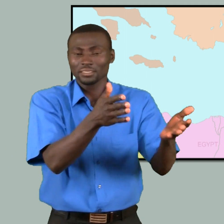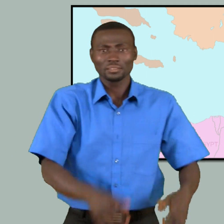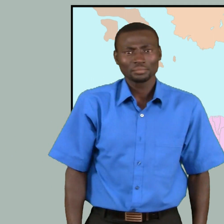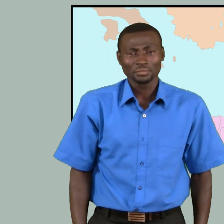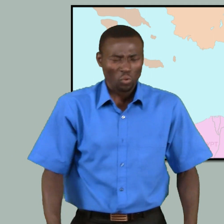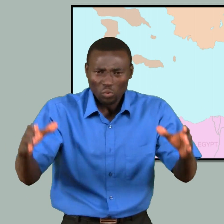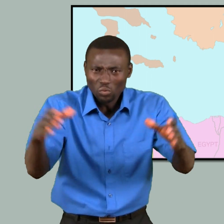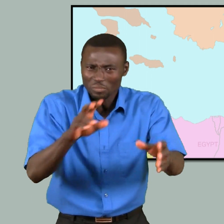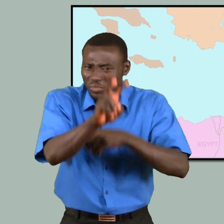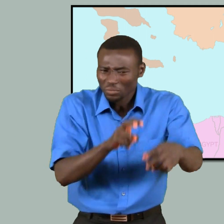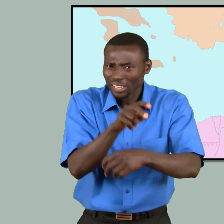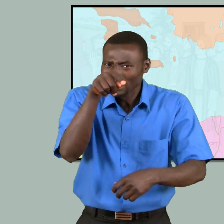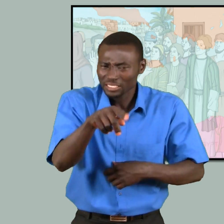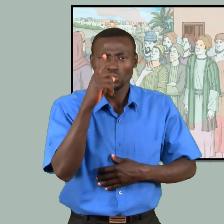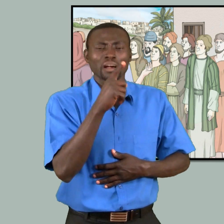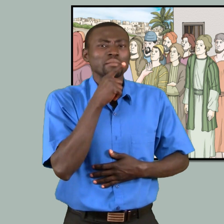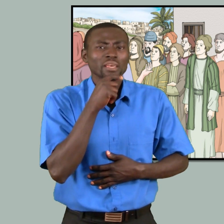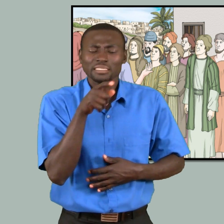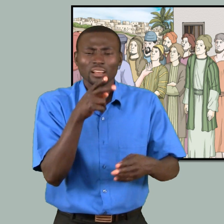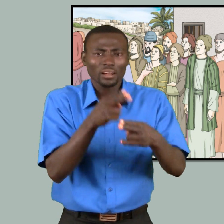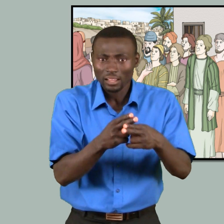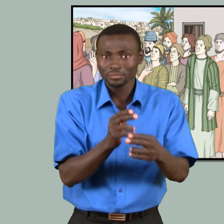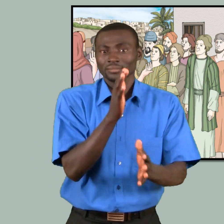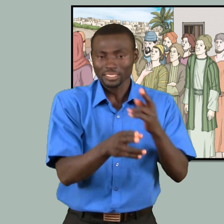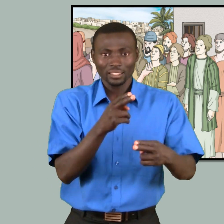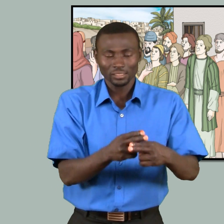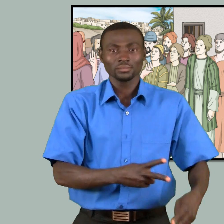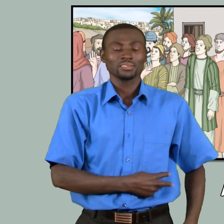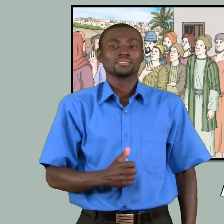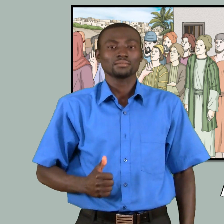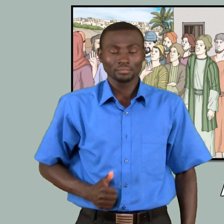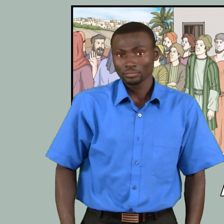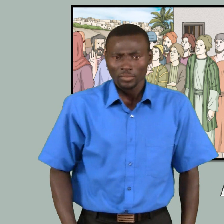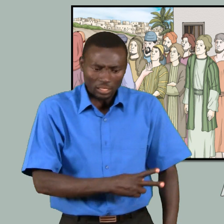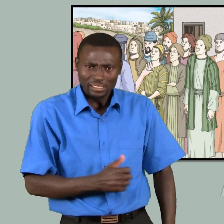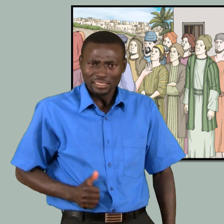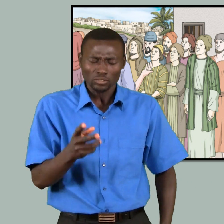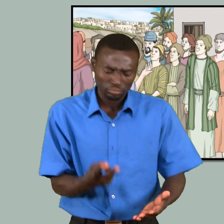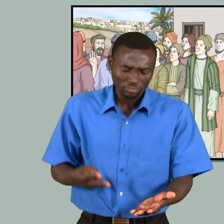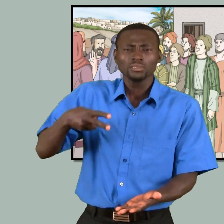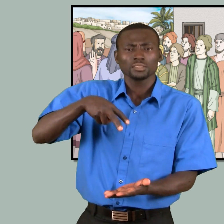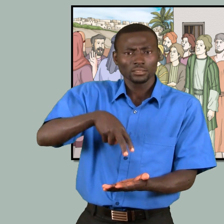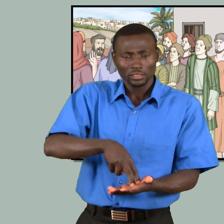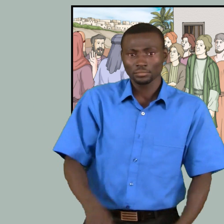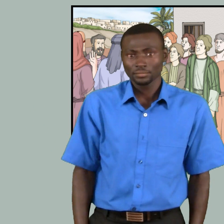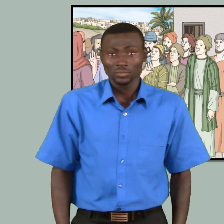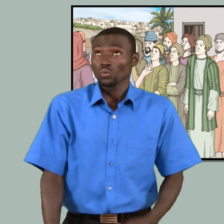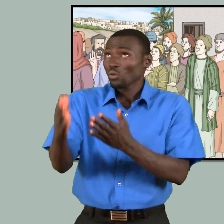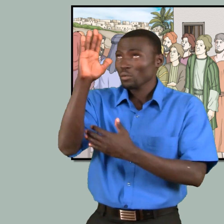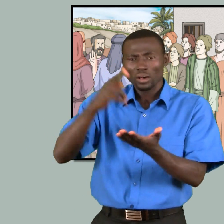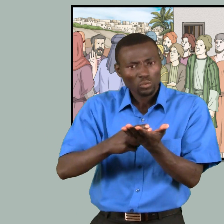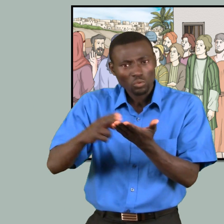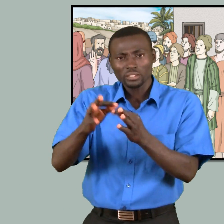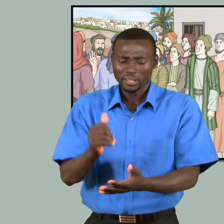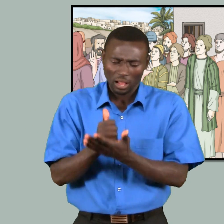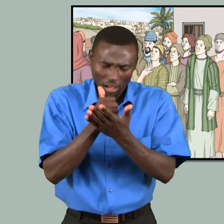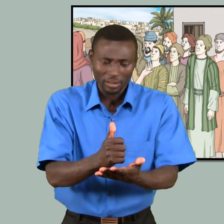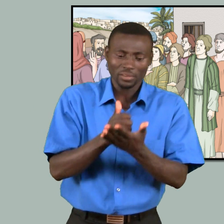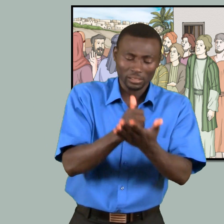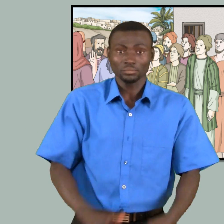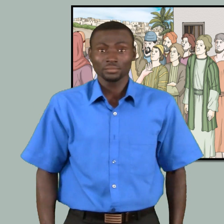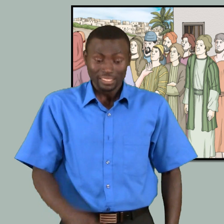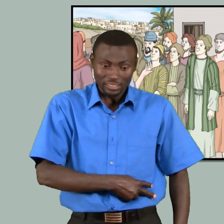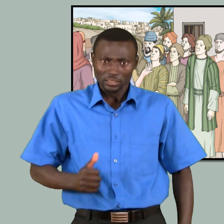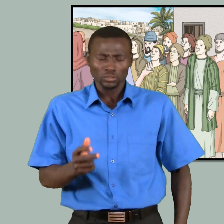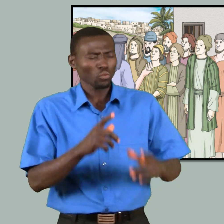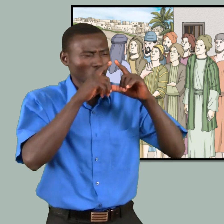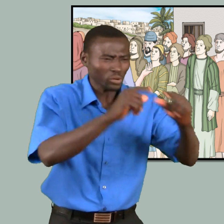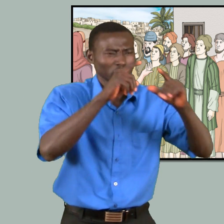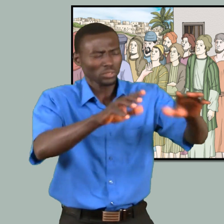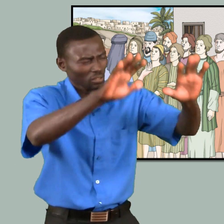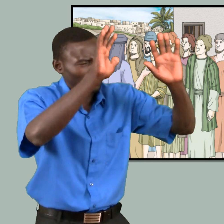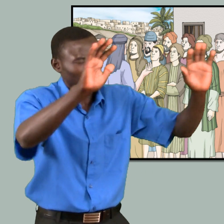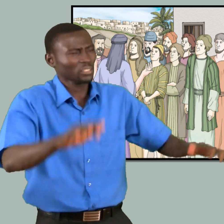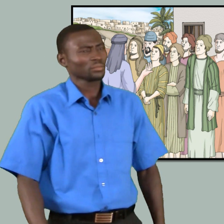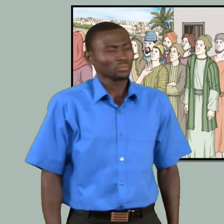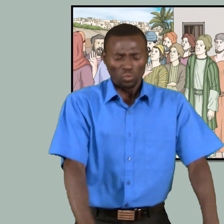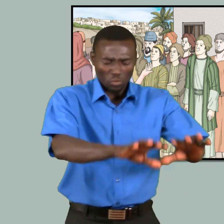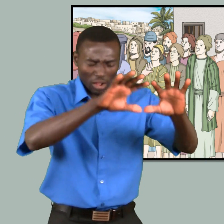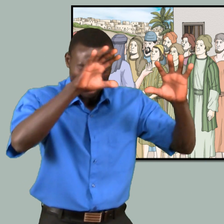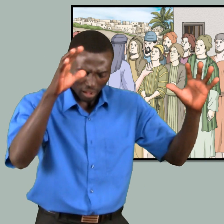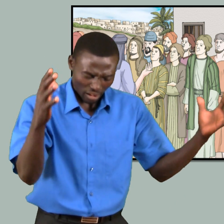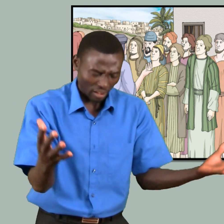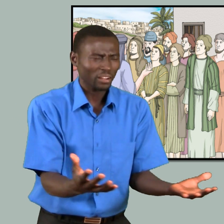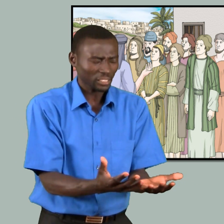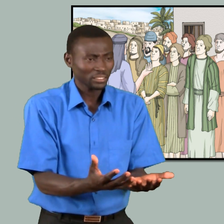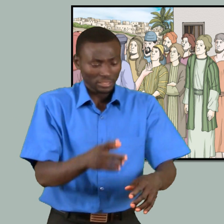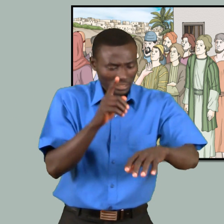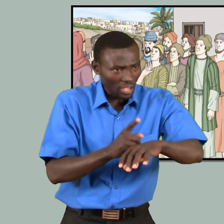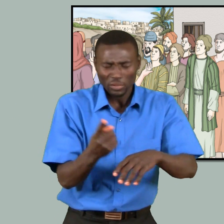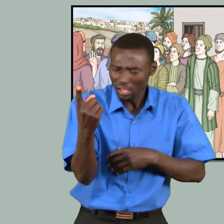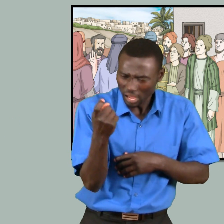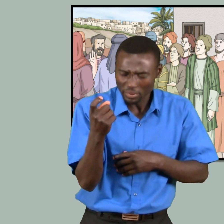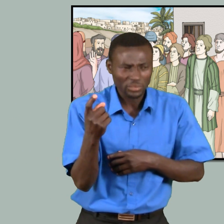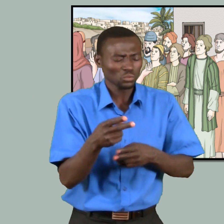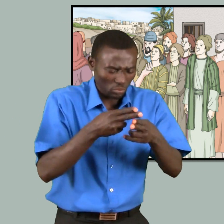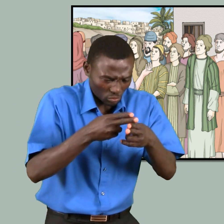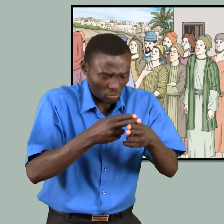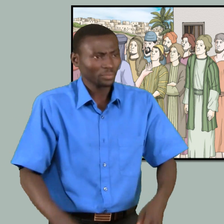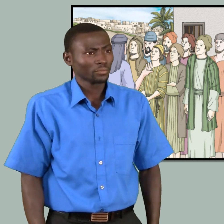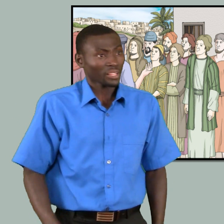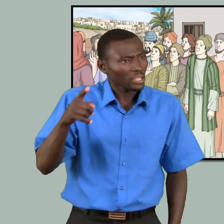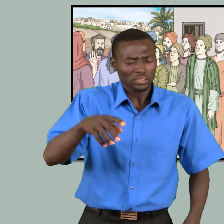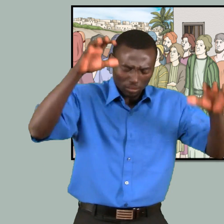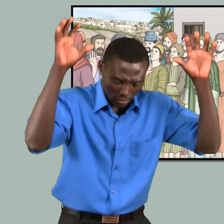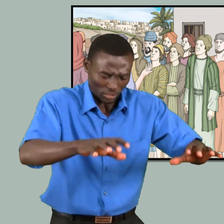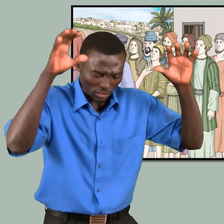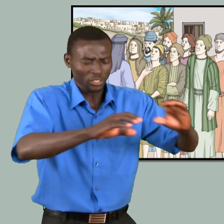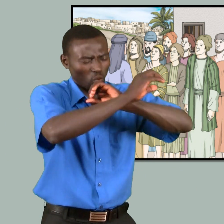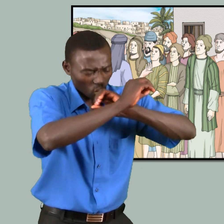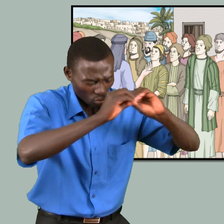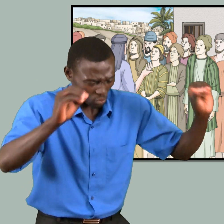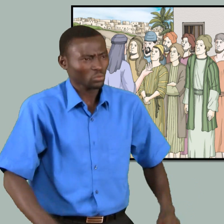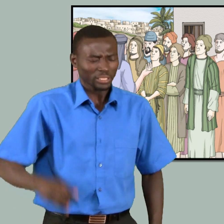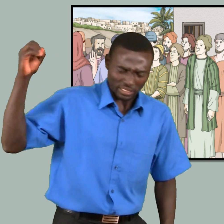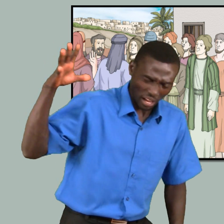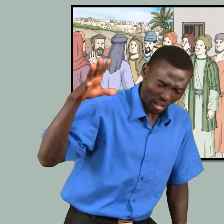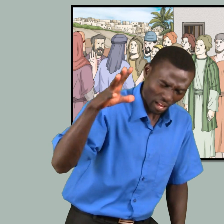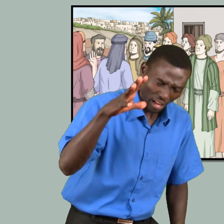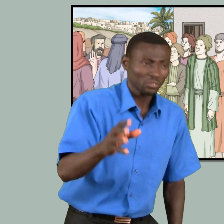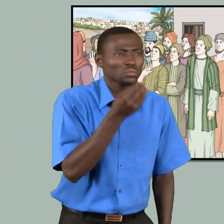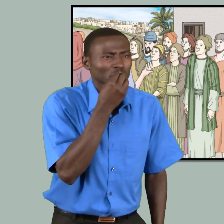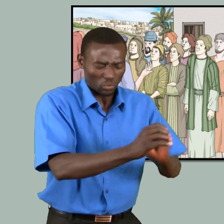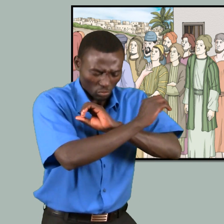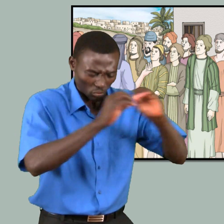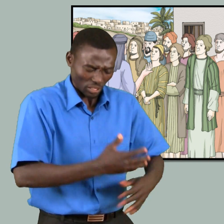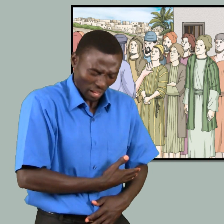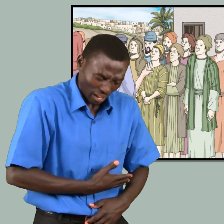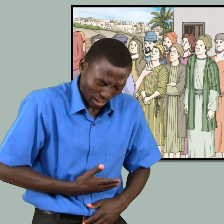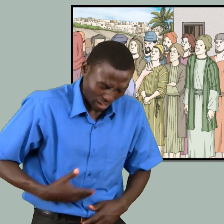One of them named Agabus stood up and predicted through the Spirit that a great famine would sweep across the whole world.